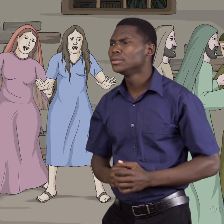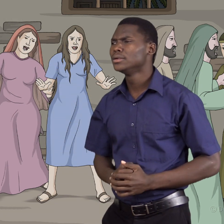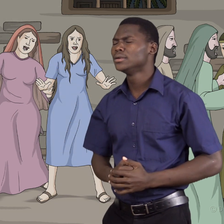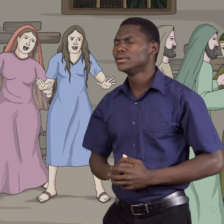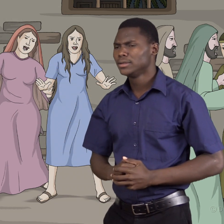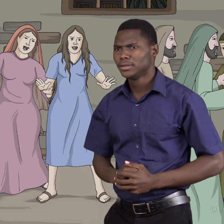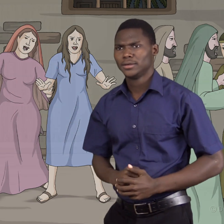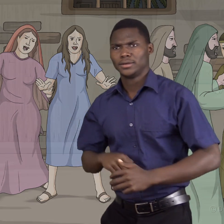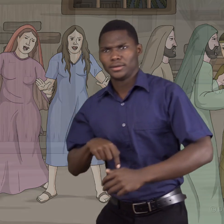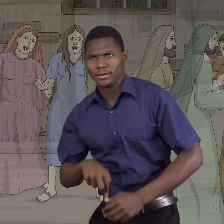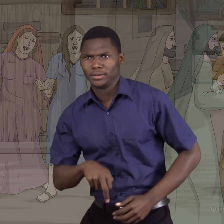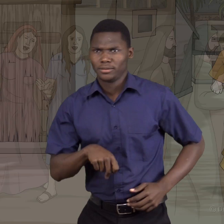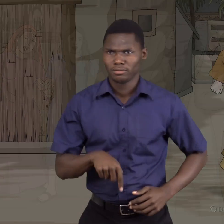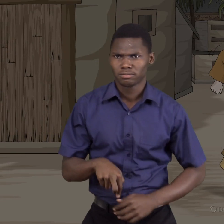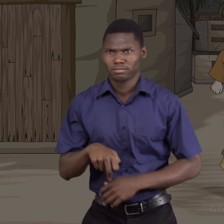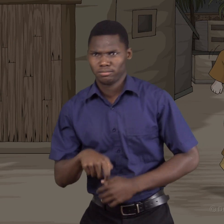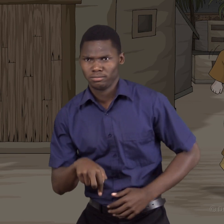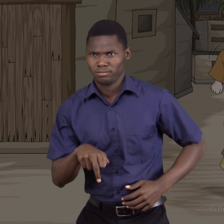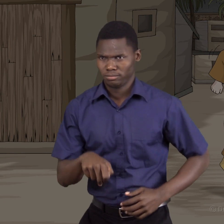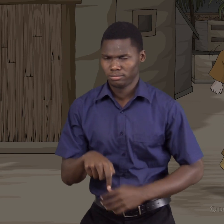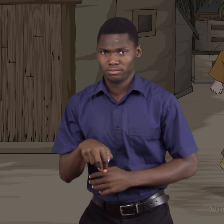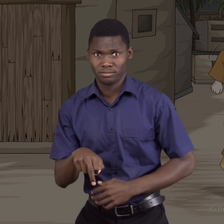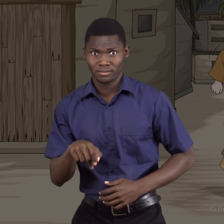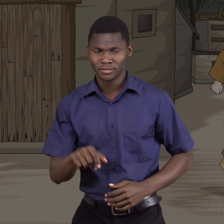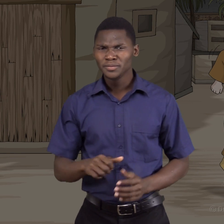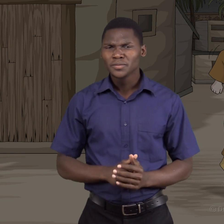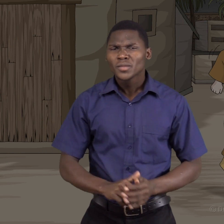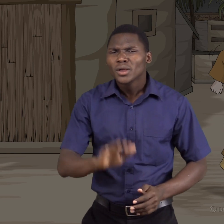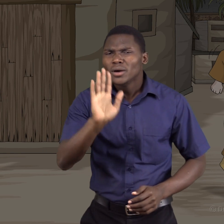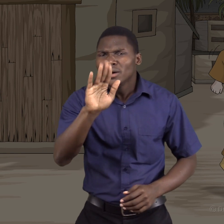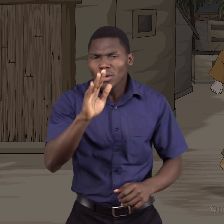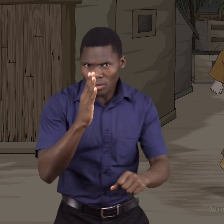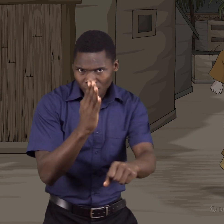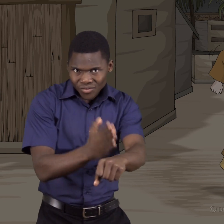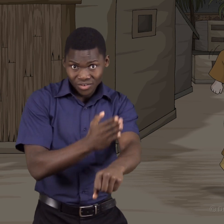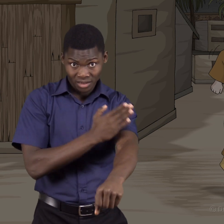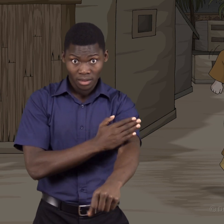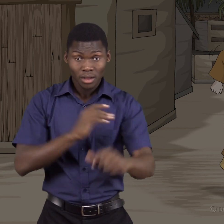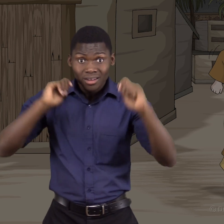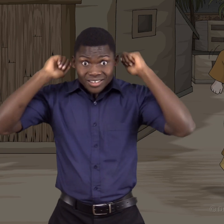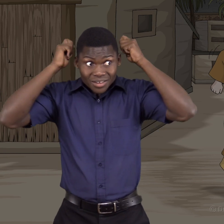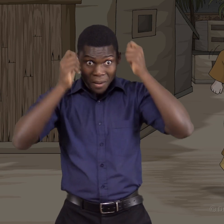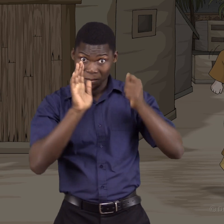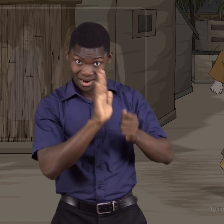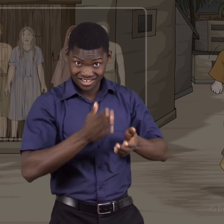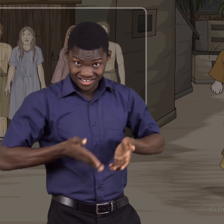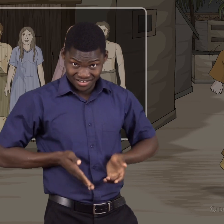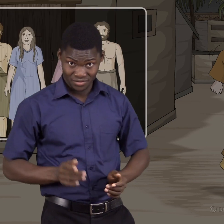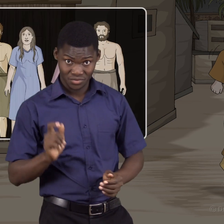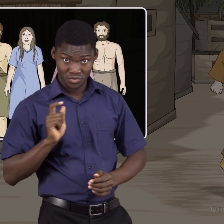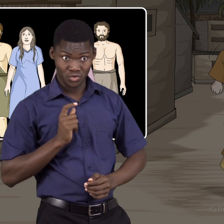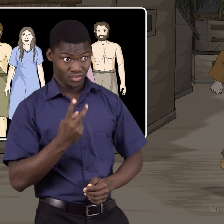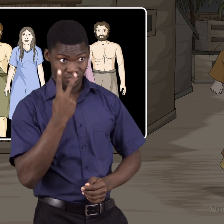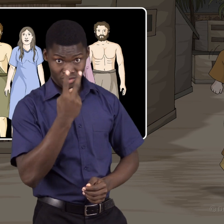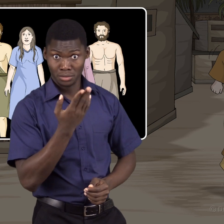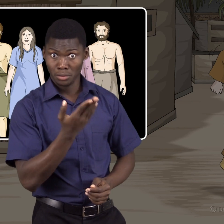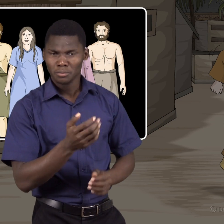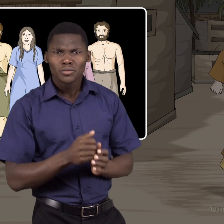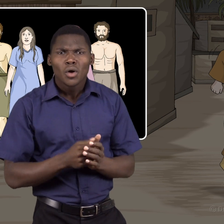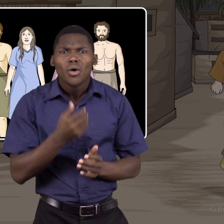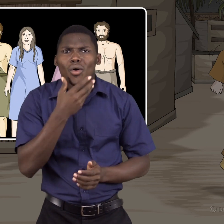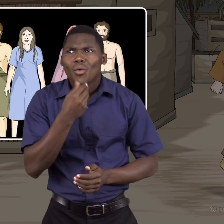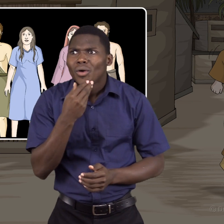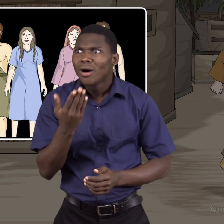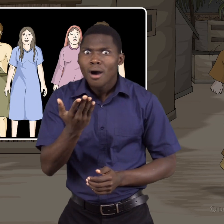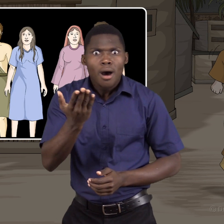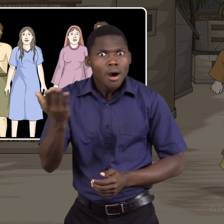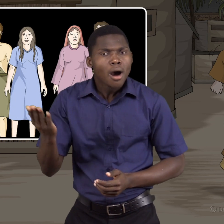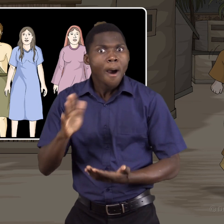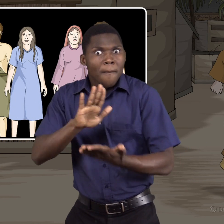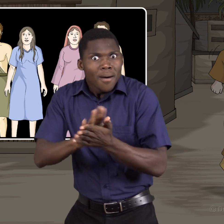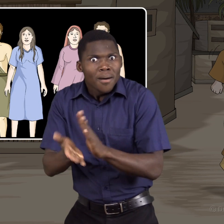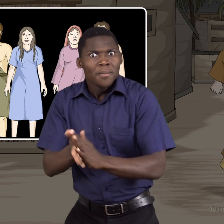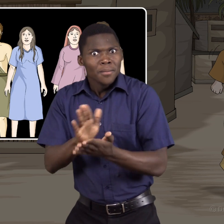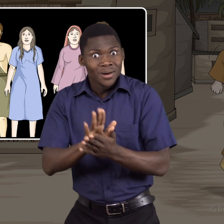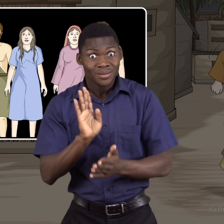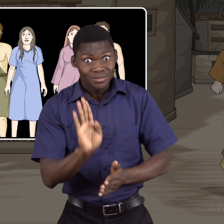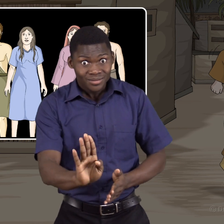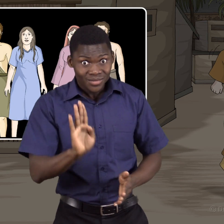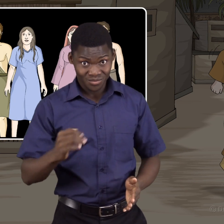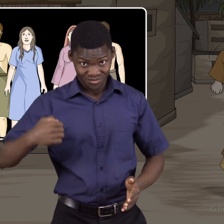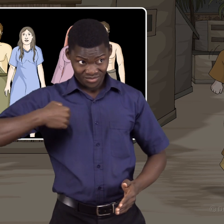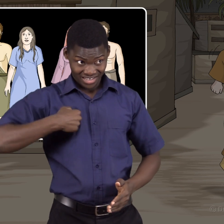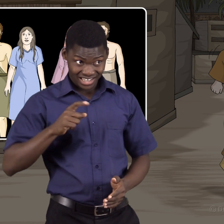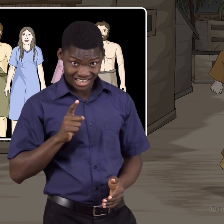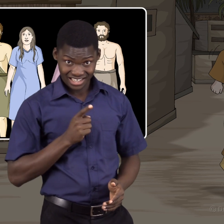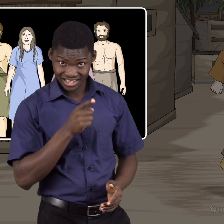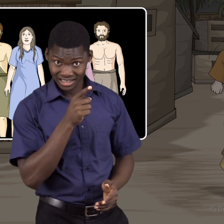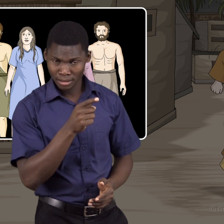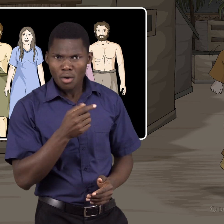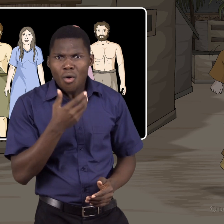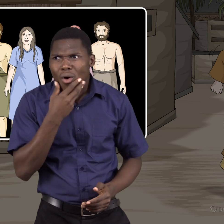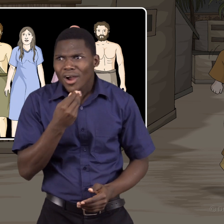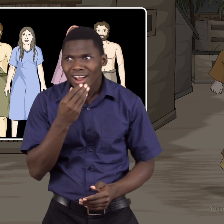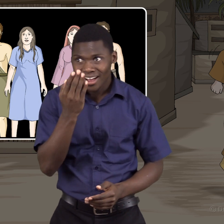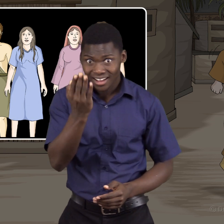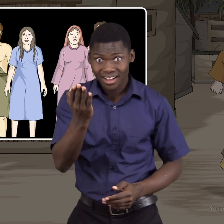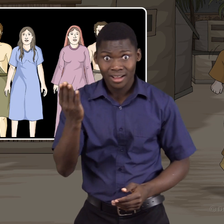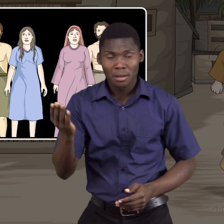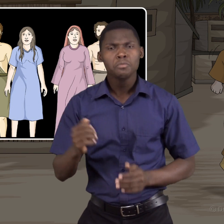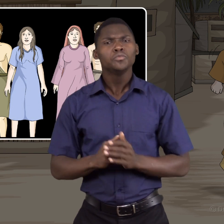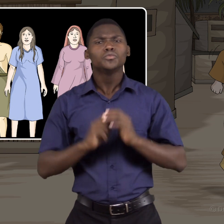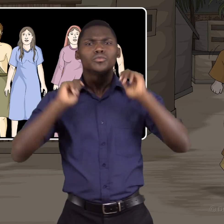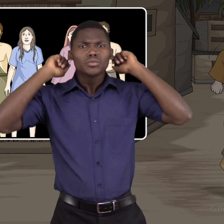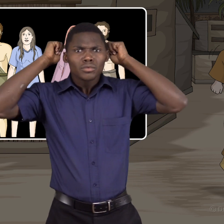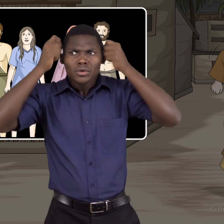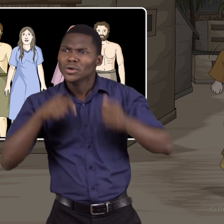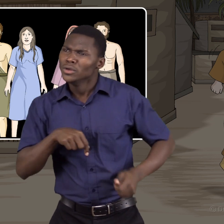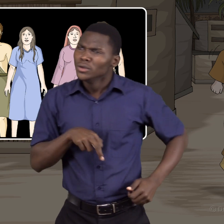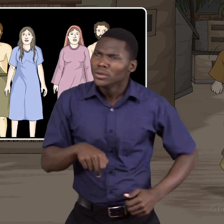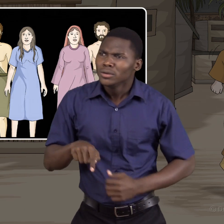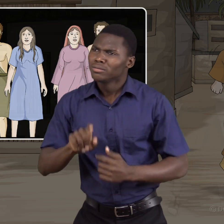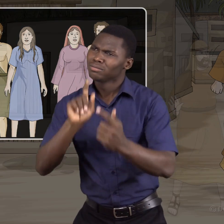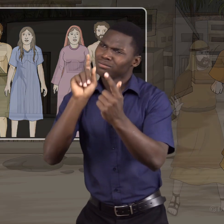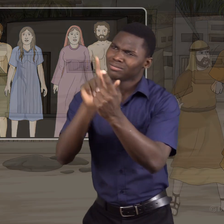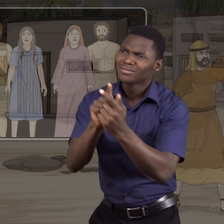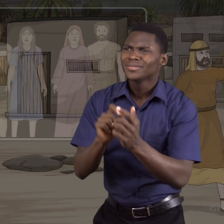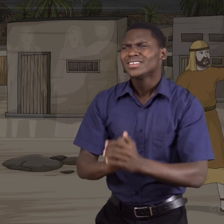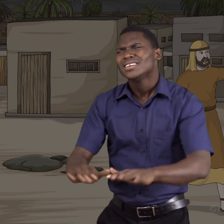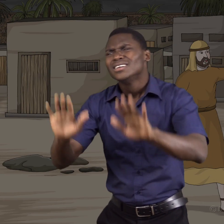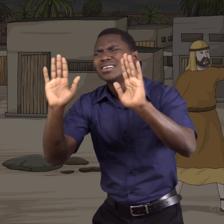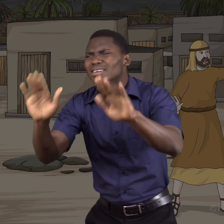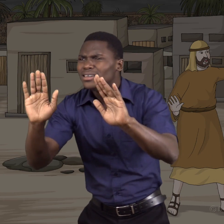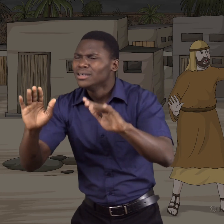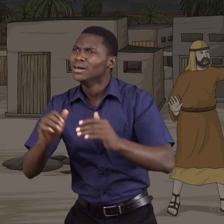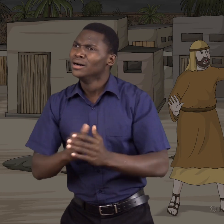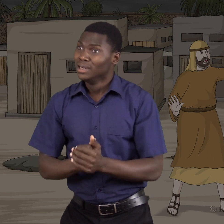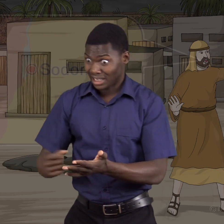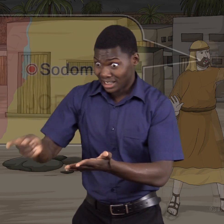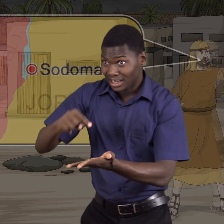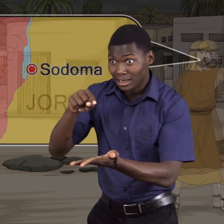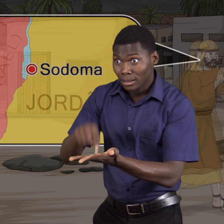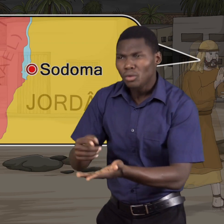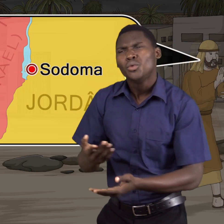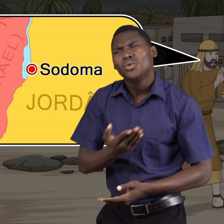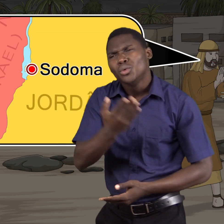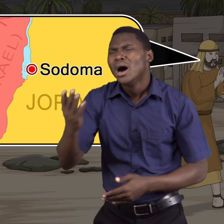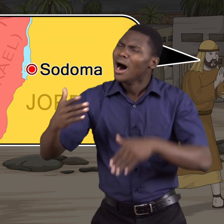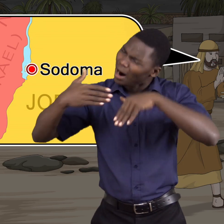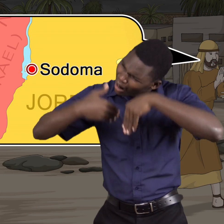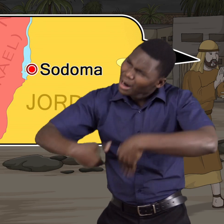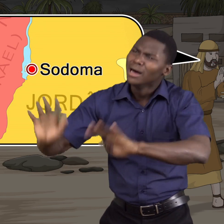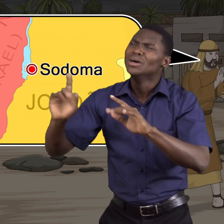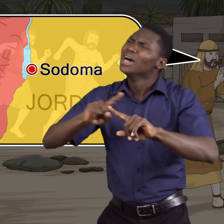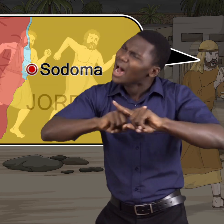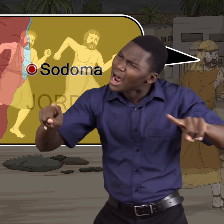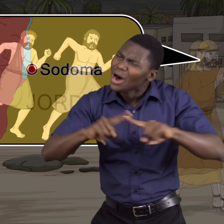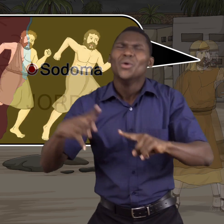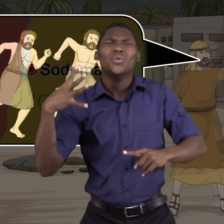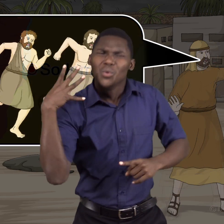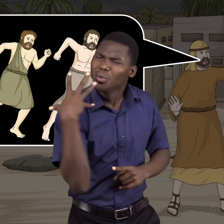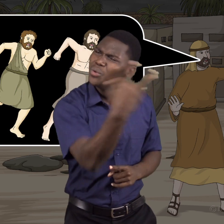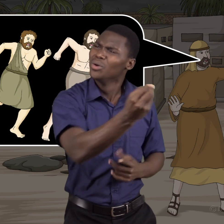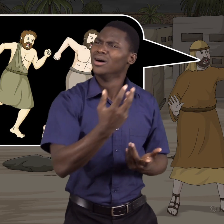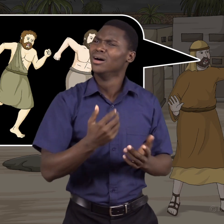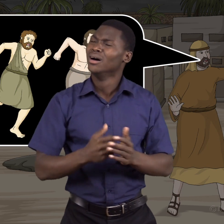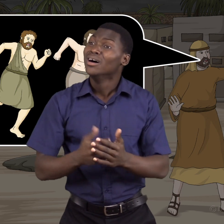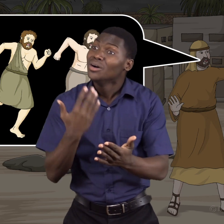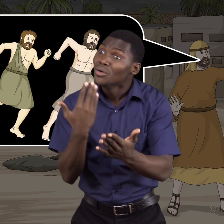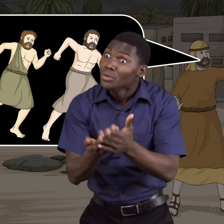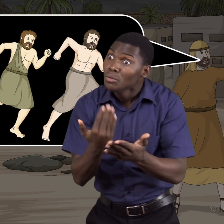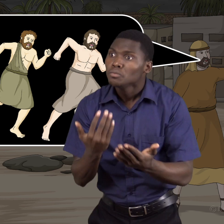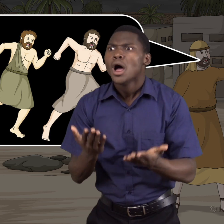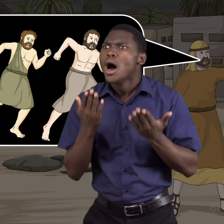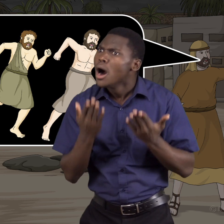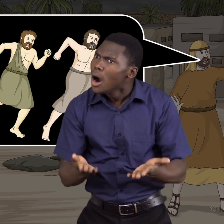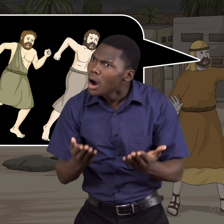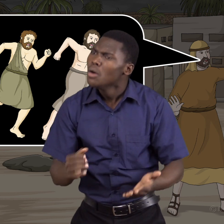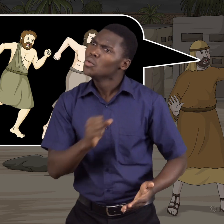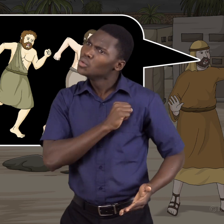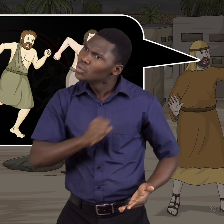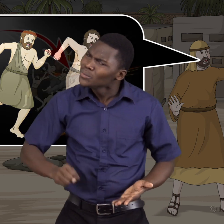So Lot went out and spoke to the sons-in-law who were pledged in marriage to his daughters. “Get up,” he said.